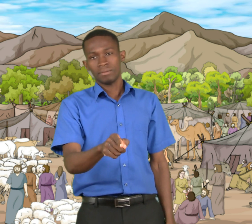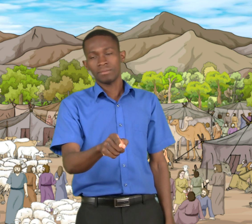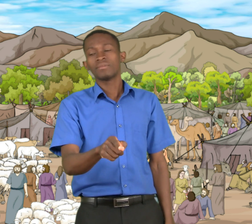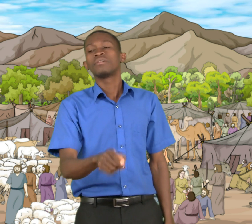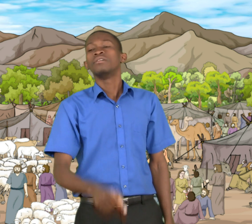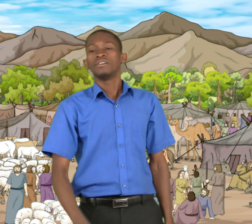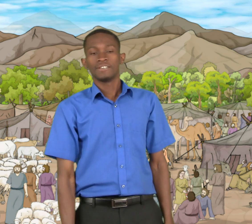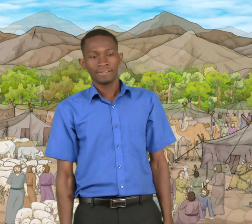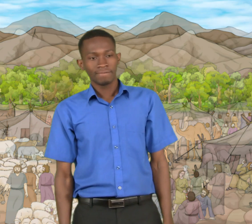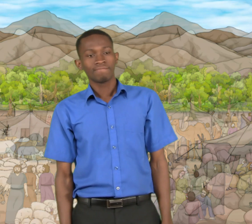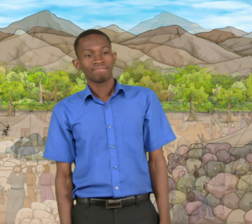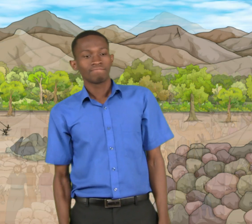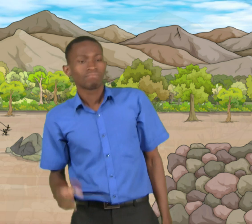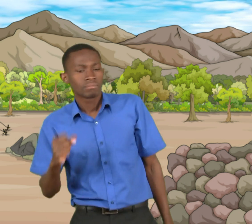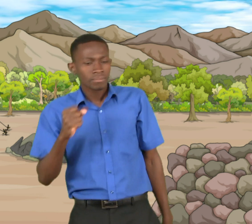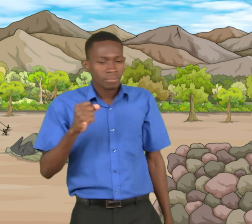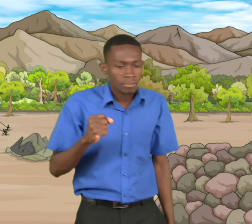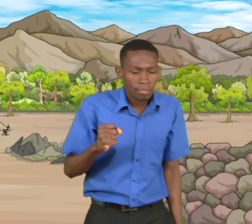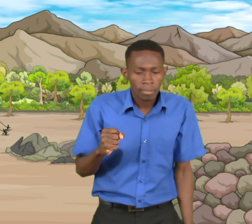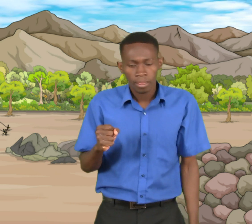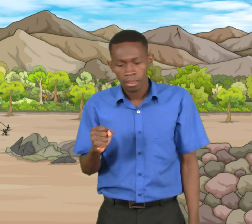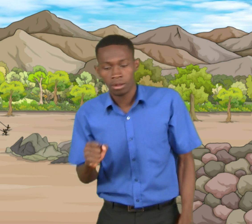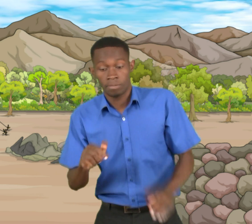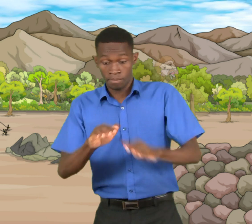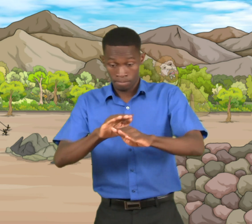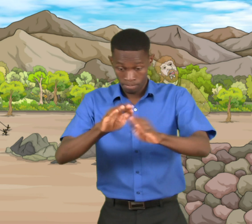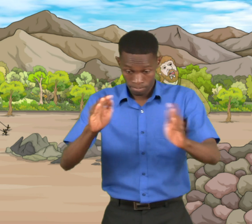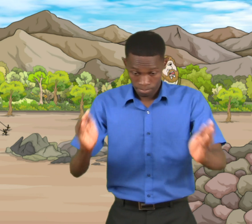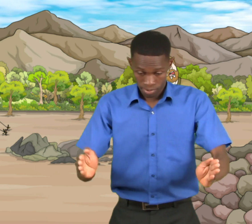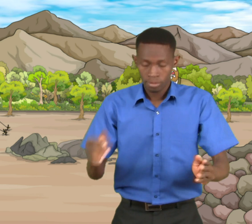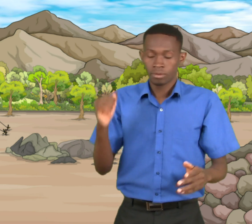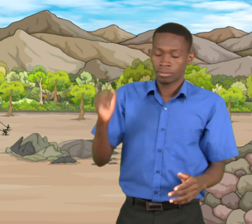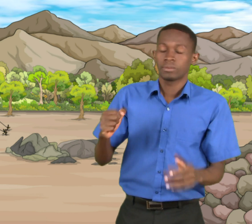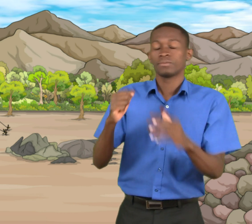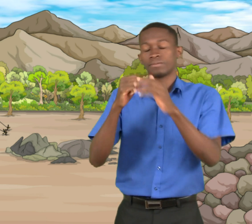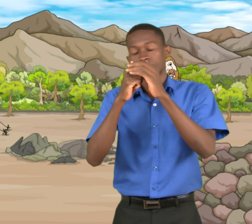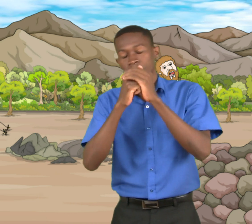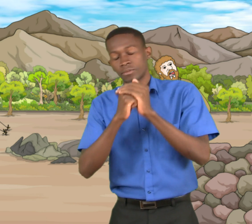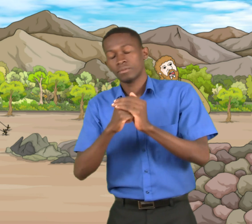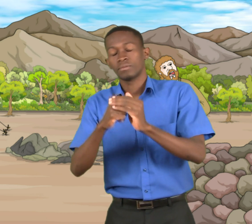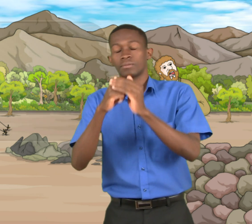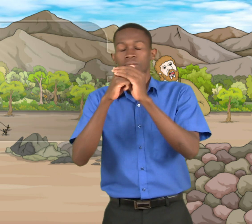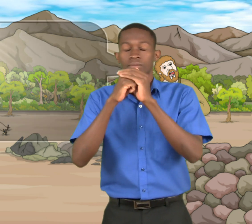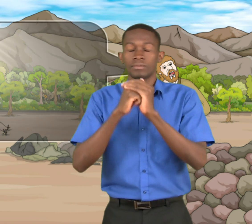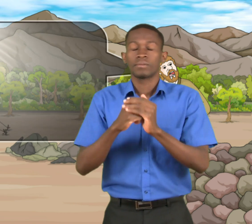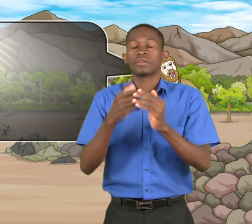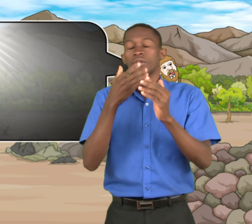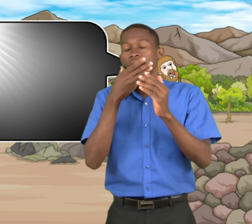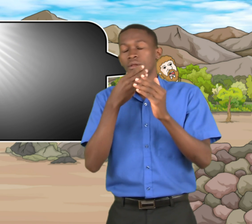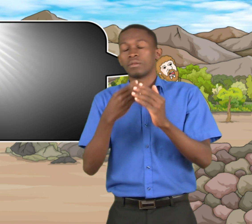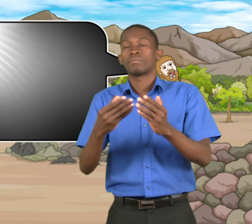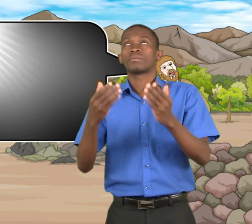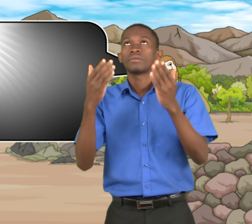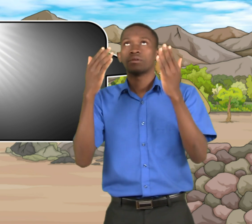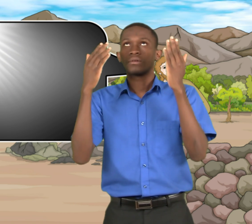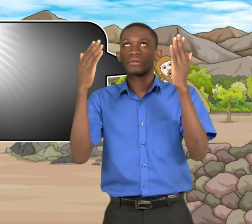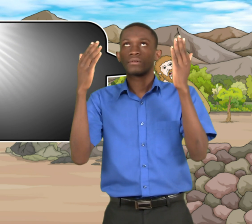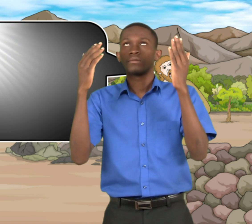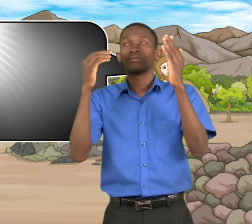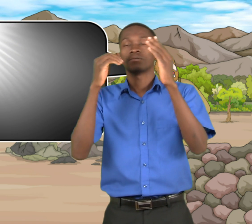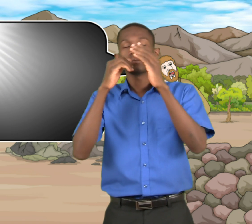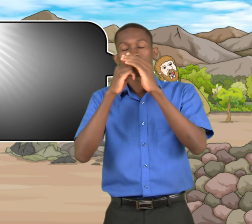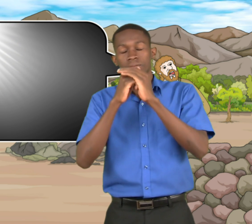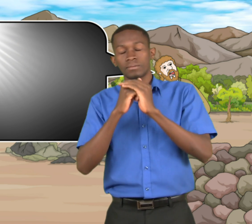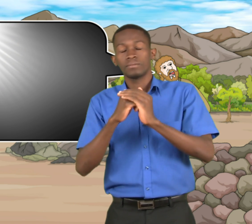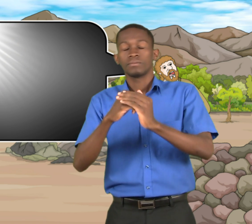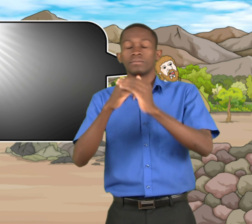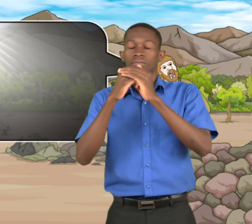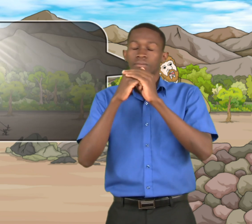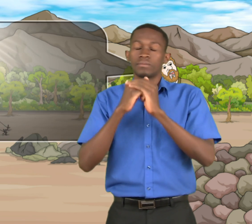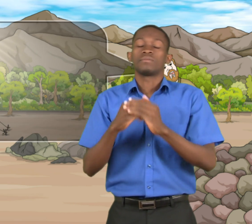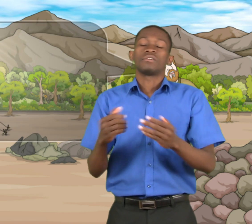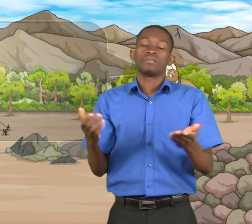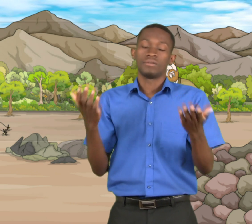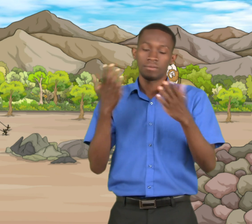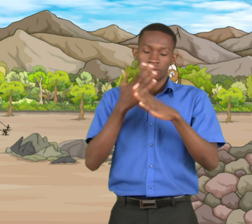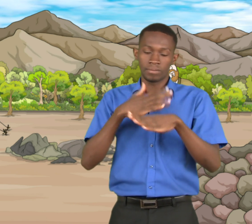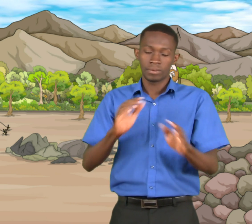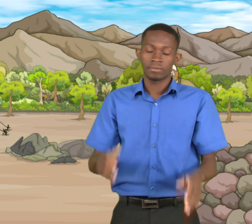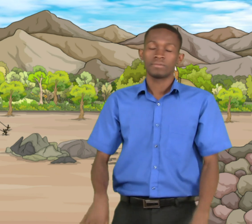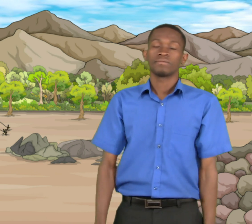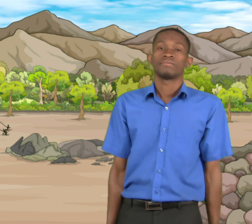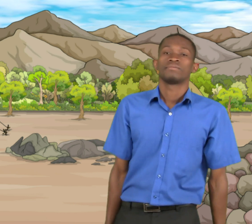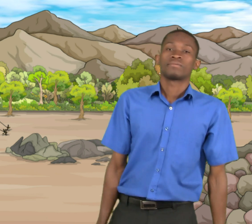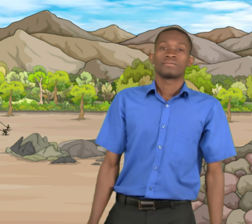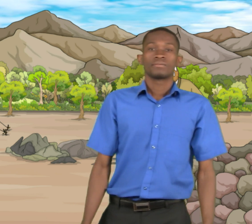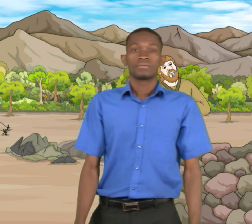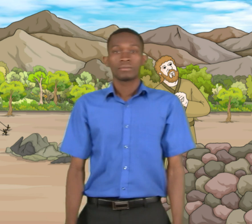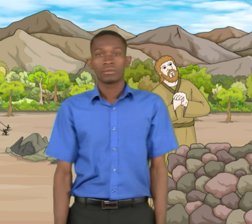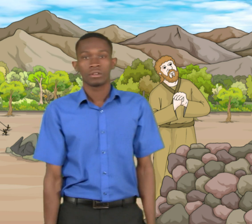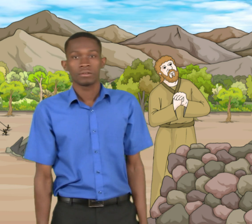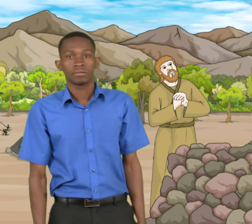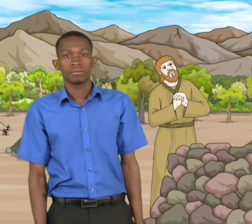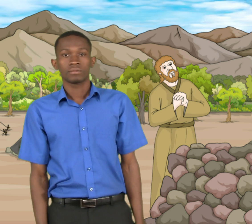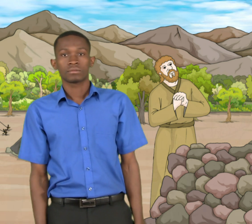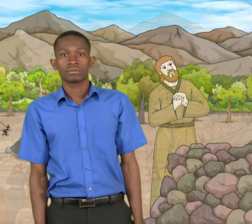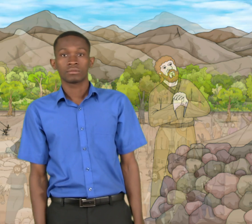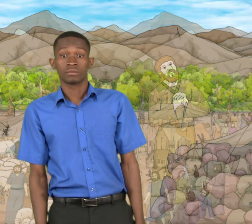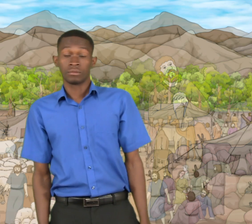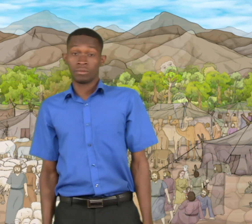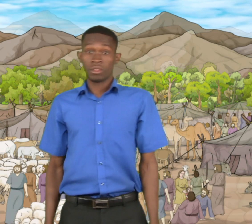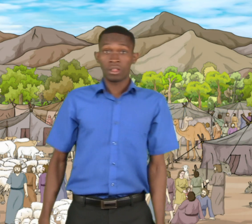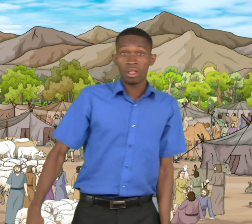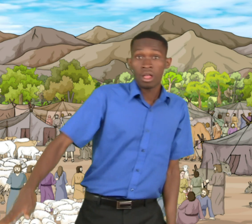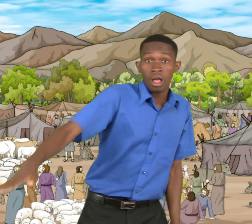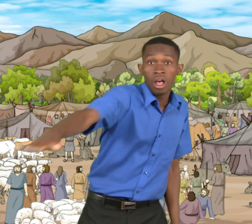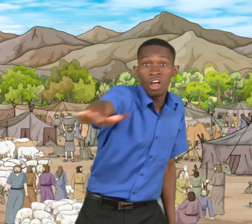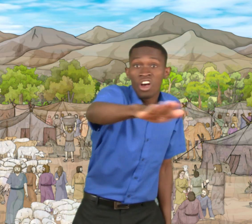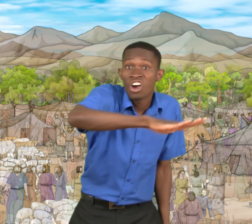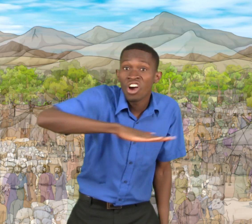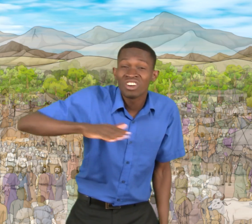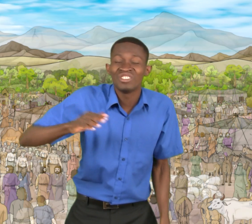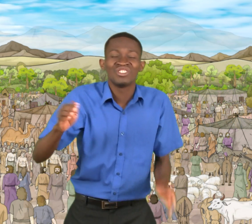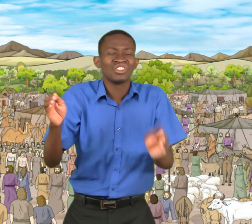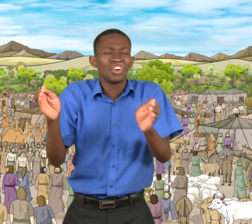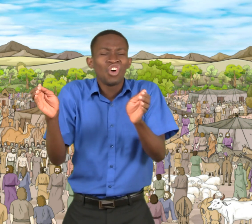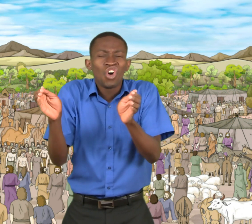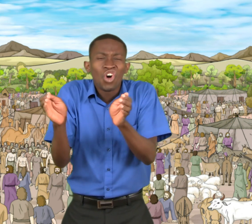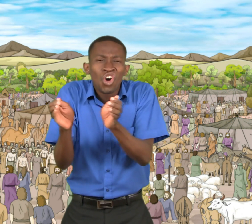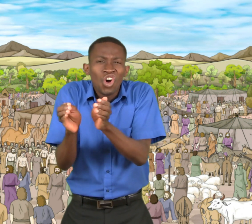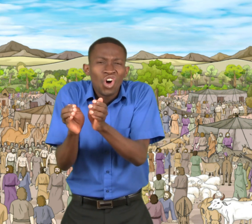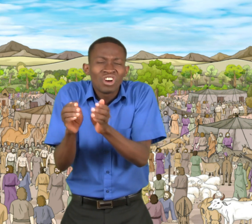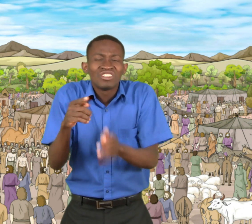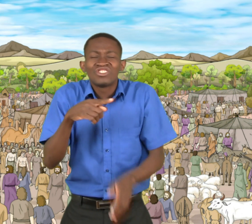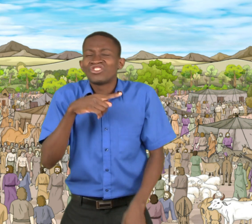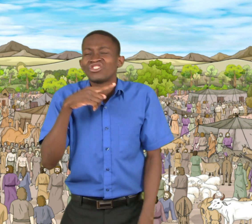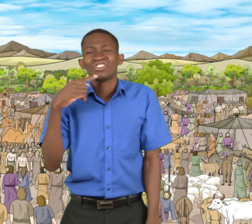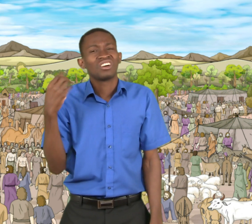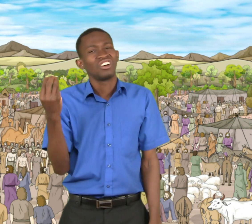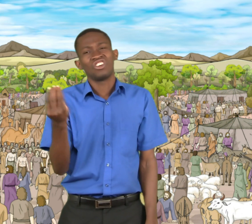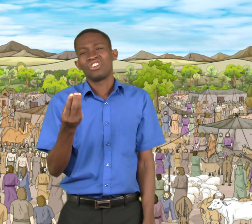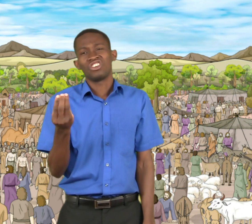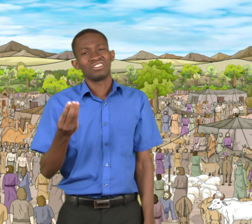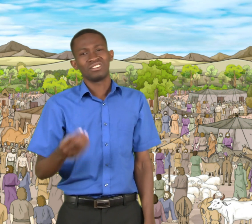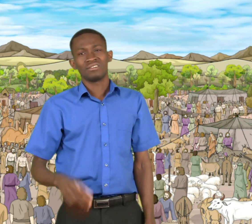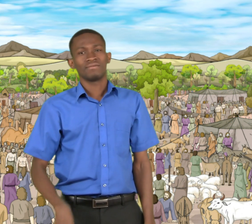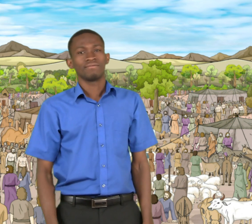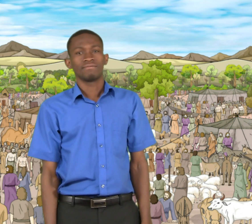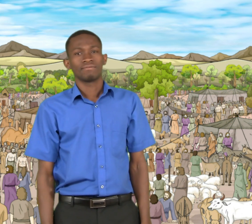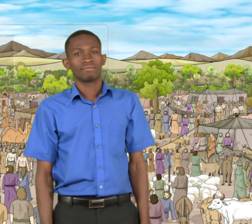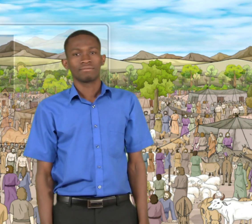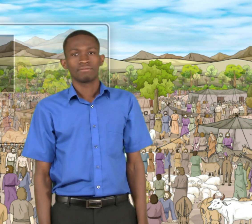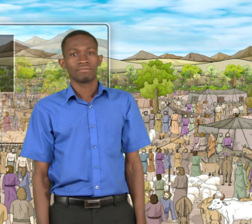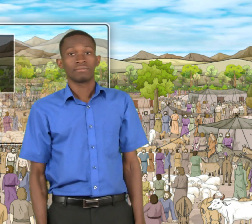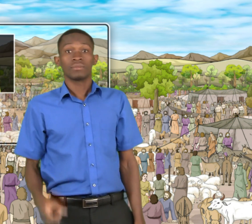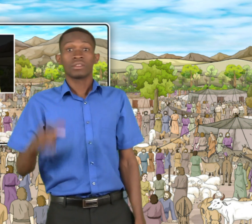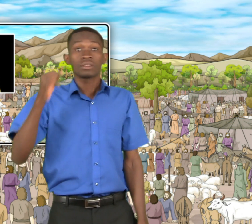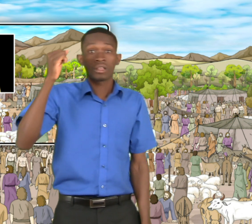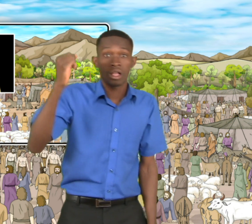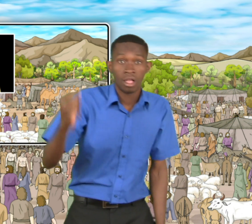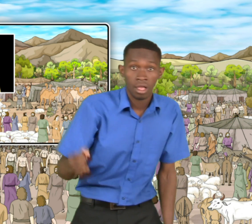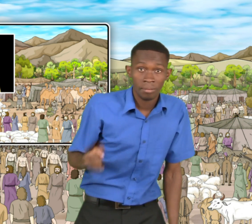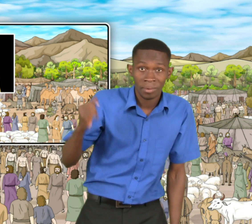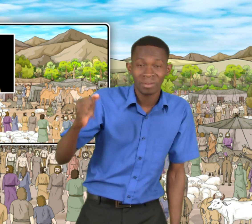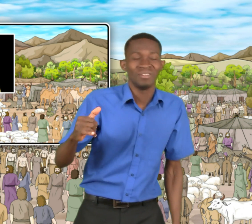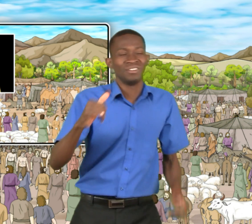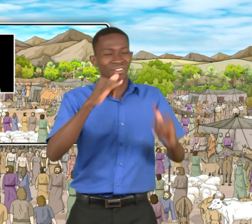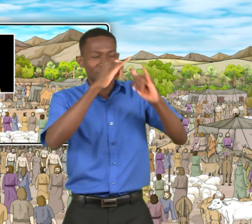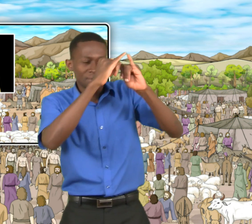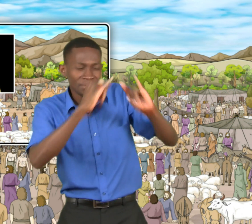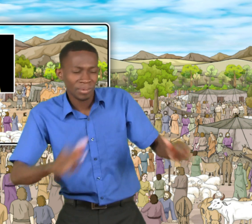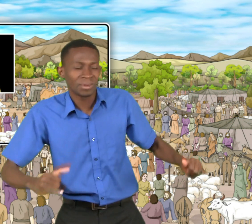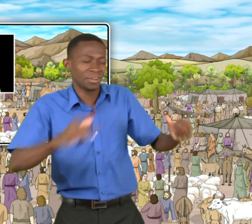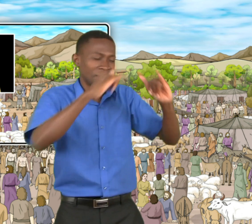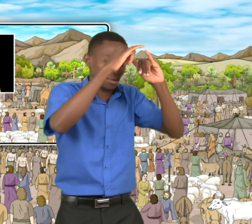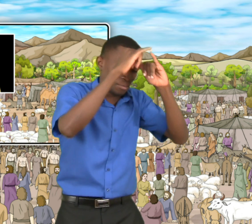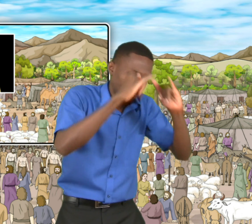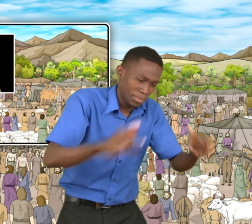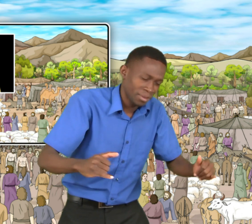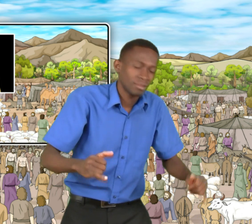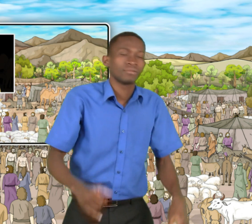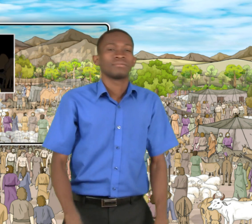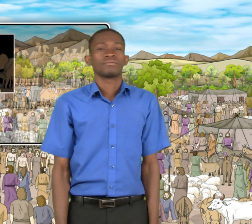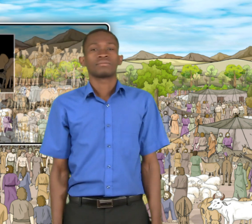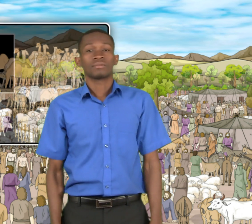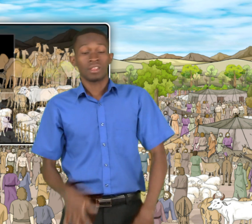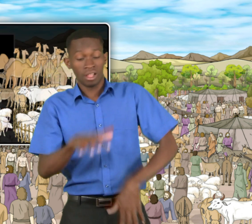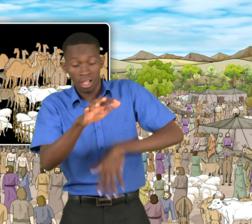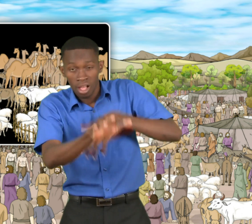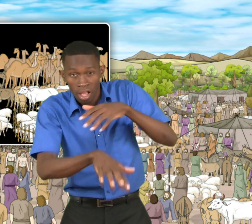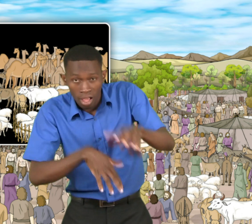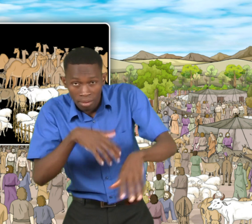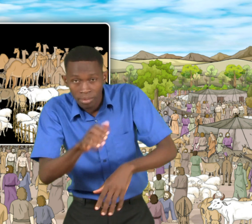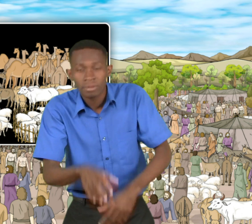And there Abram called on the name of the LORD. Now Lot, who was traveling with Abram, also had flocks and herds and tents.